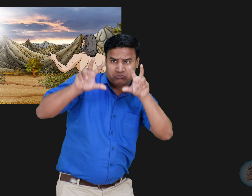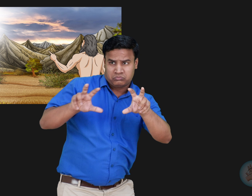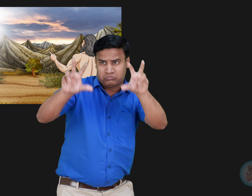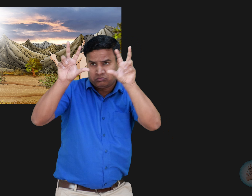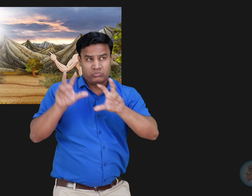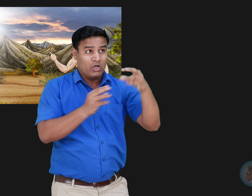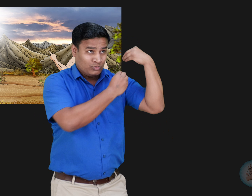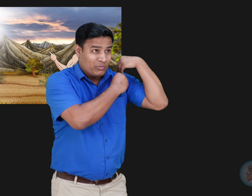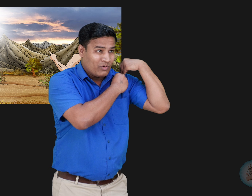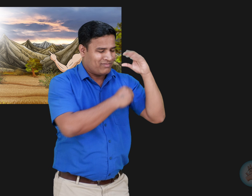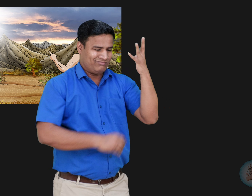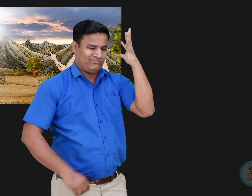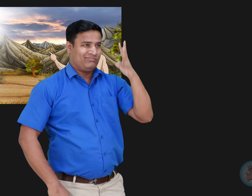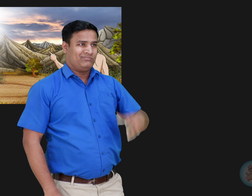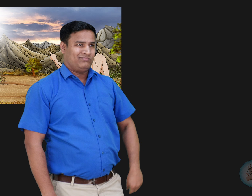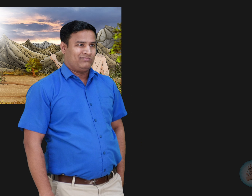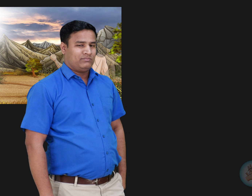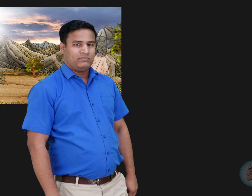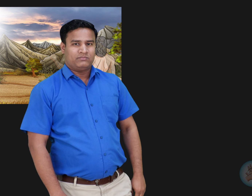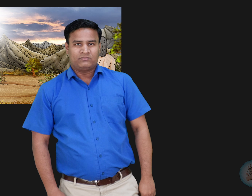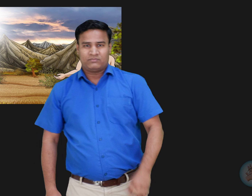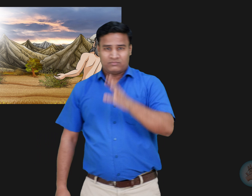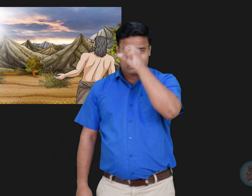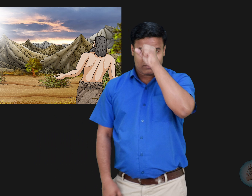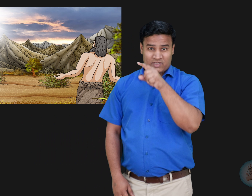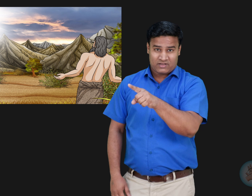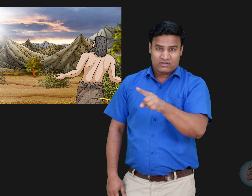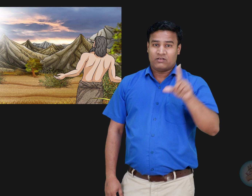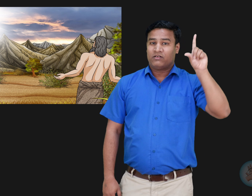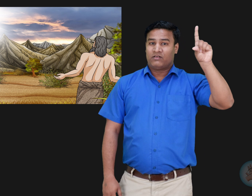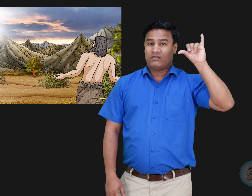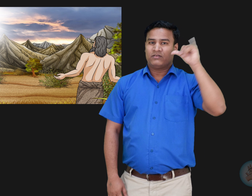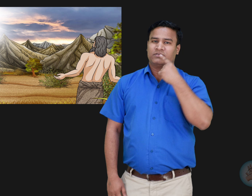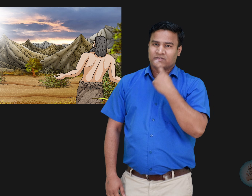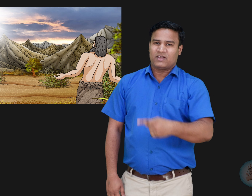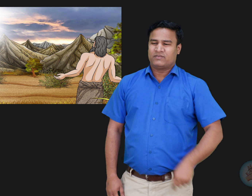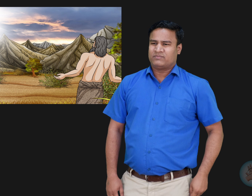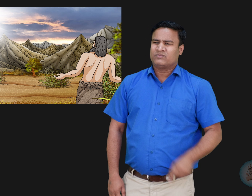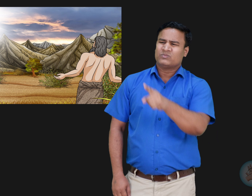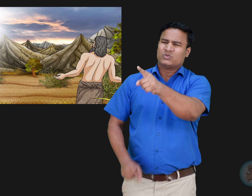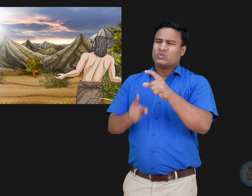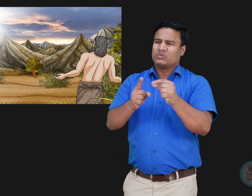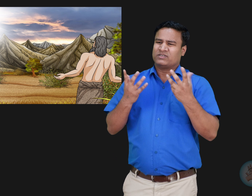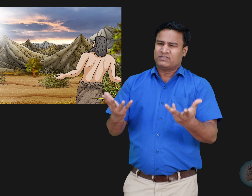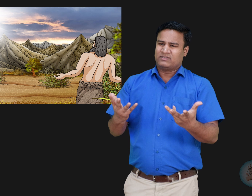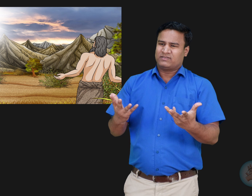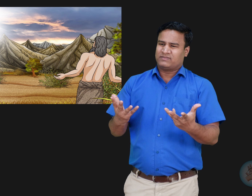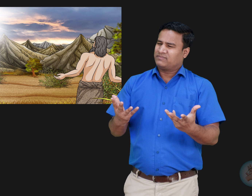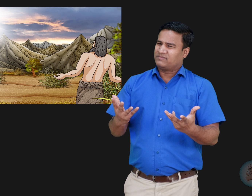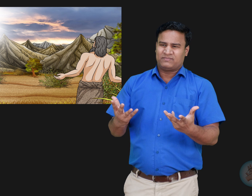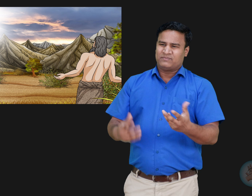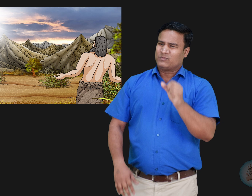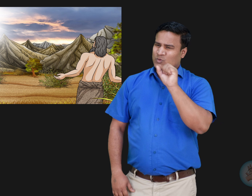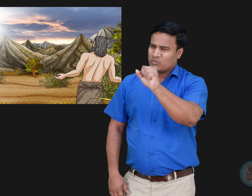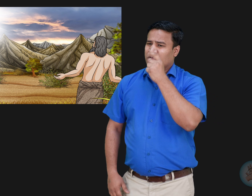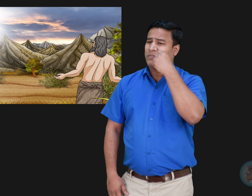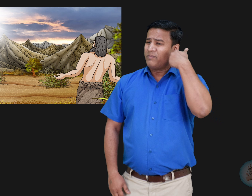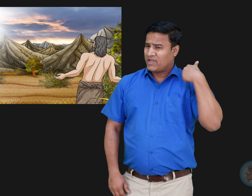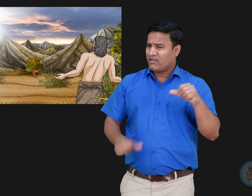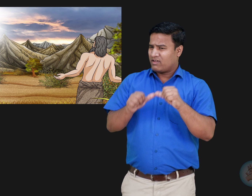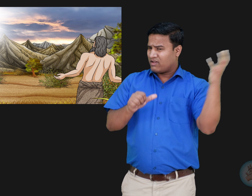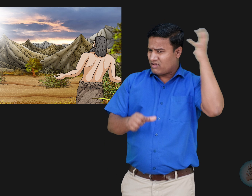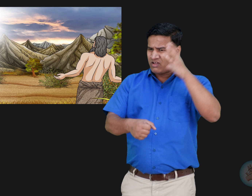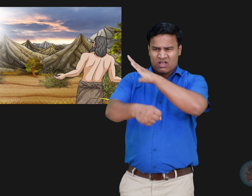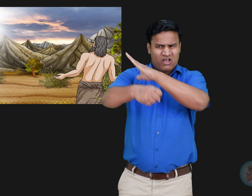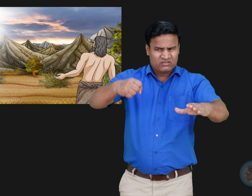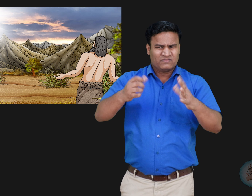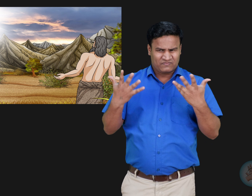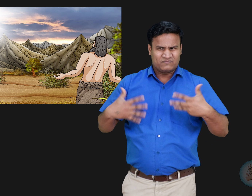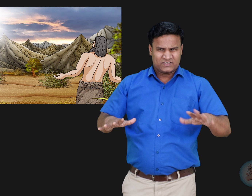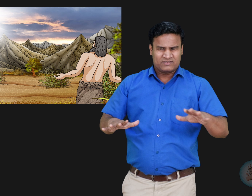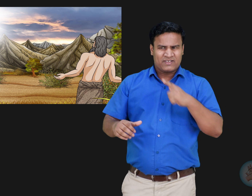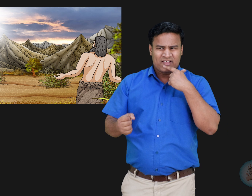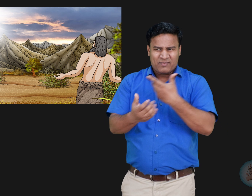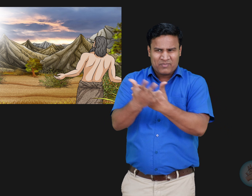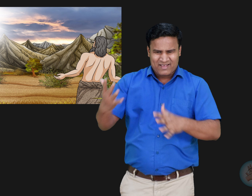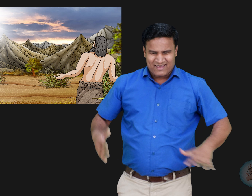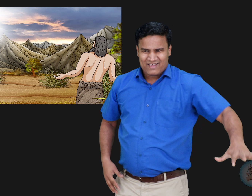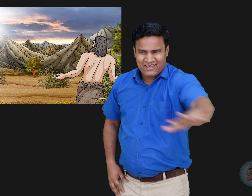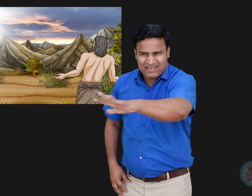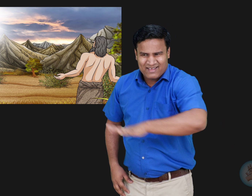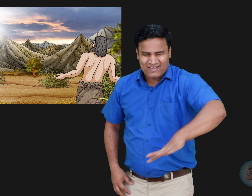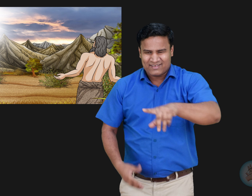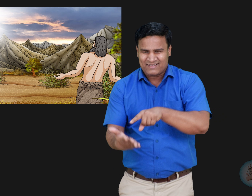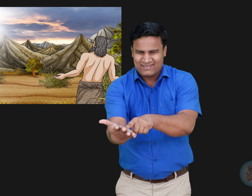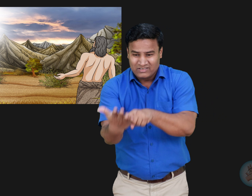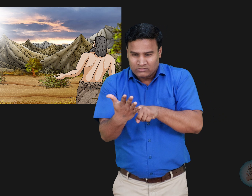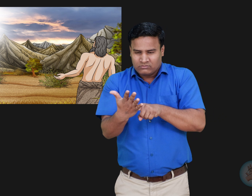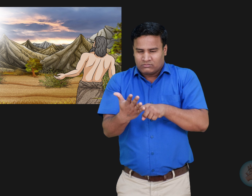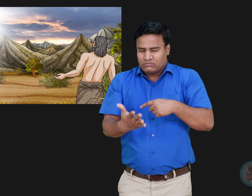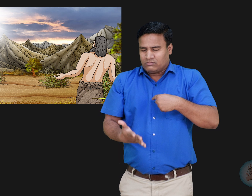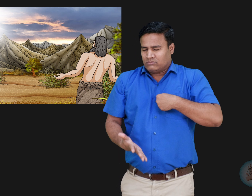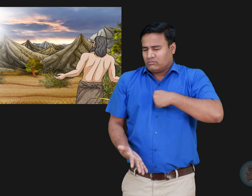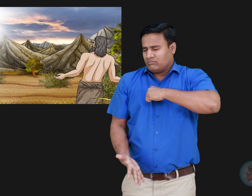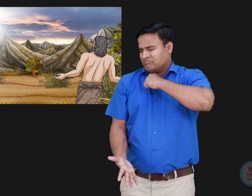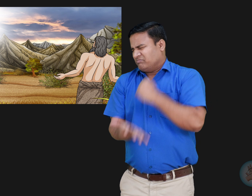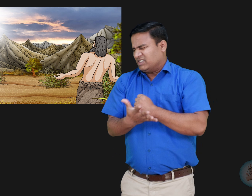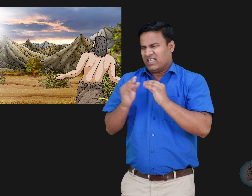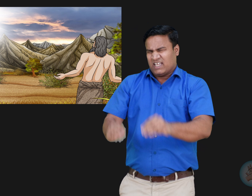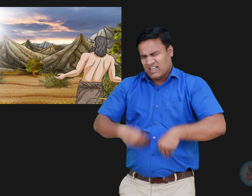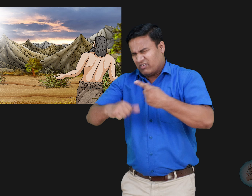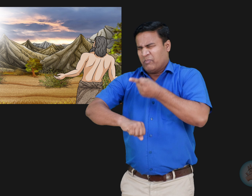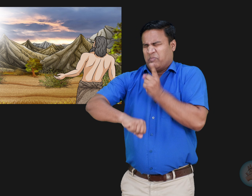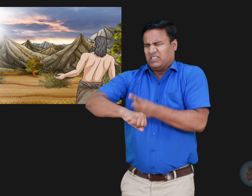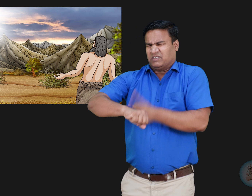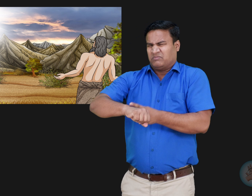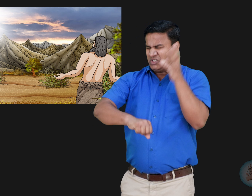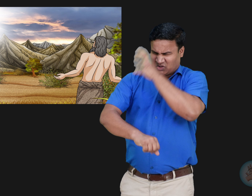“The voice of your brother’s blood cries out to Me from the ground.